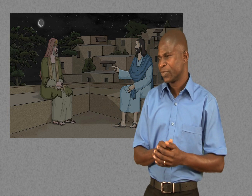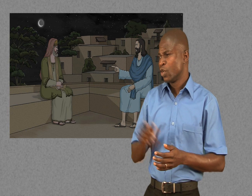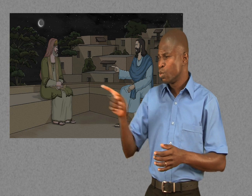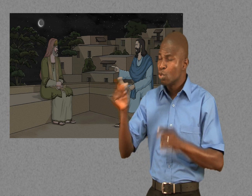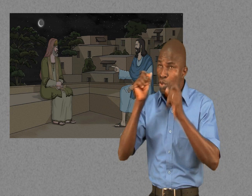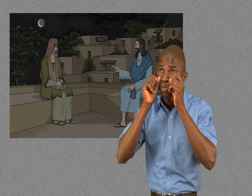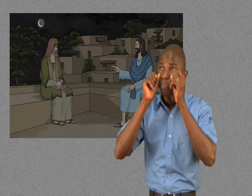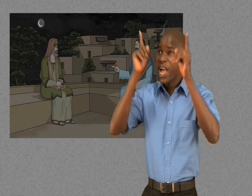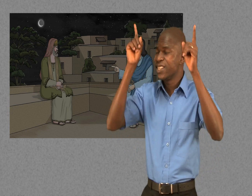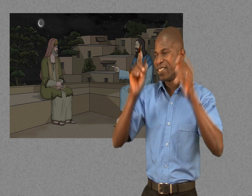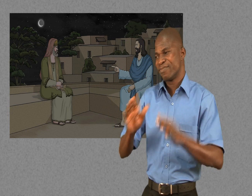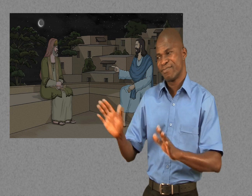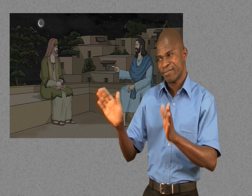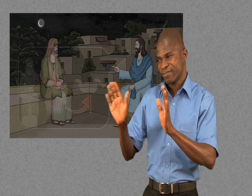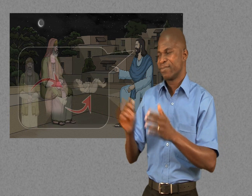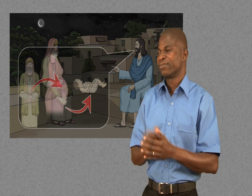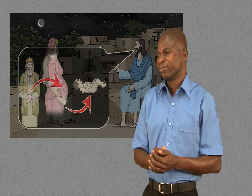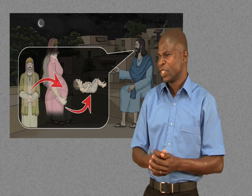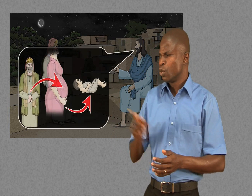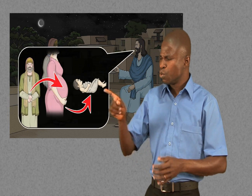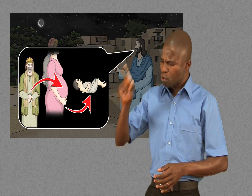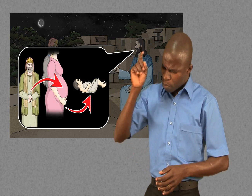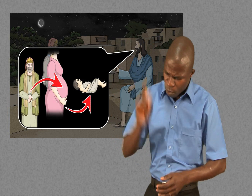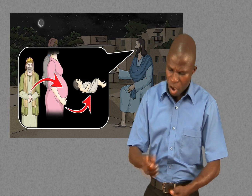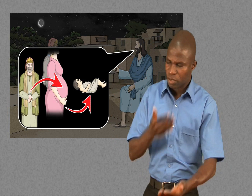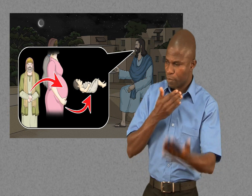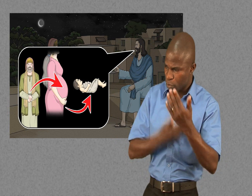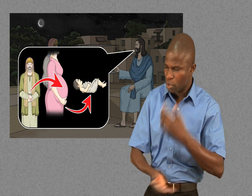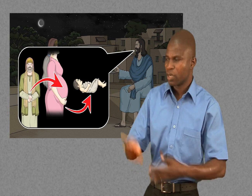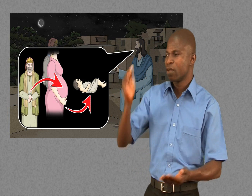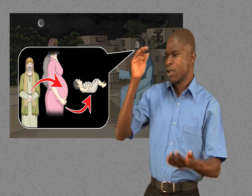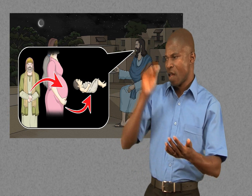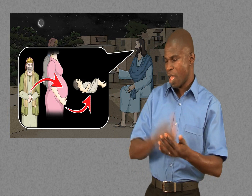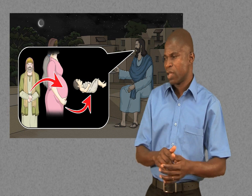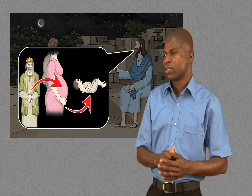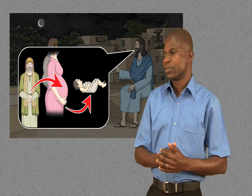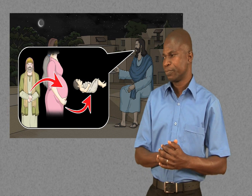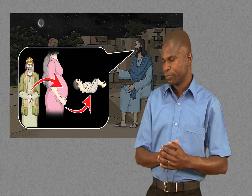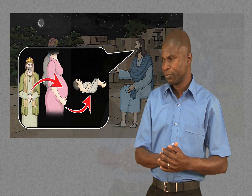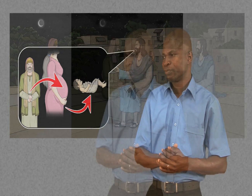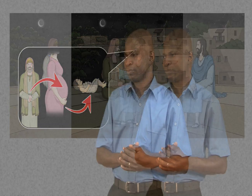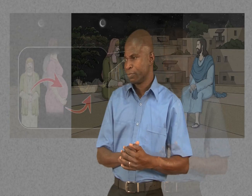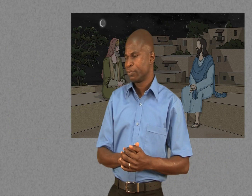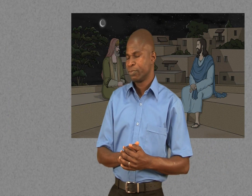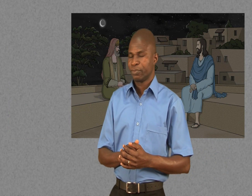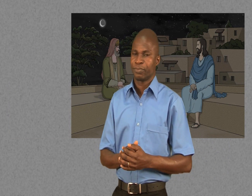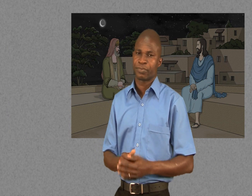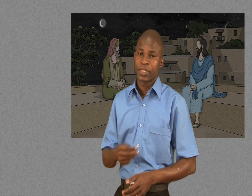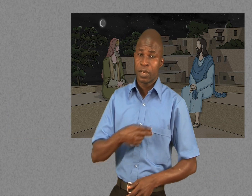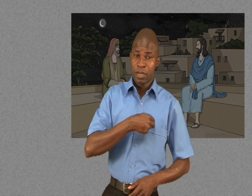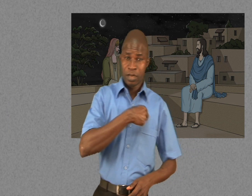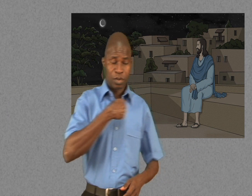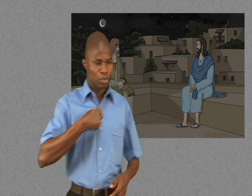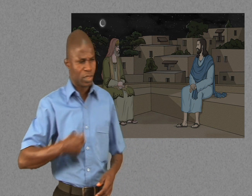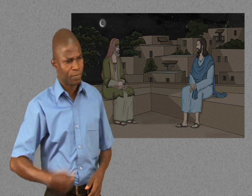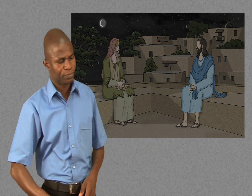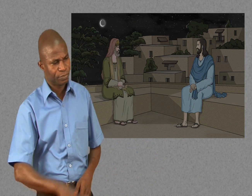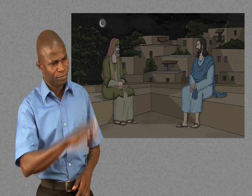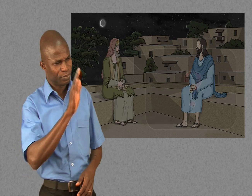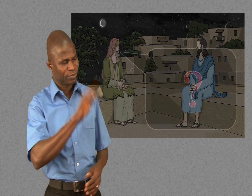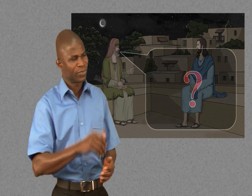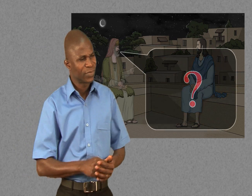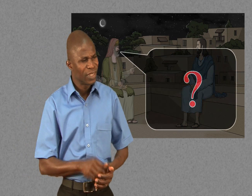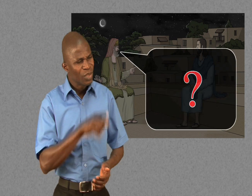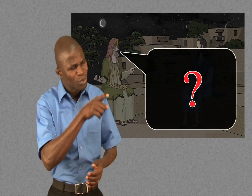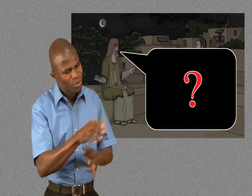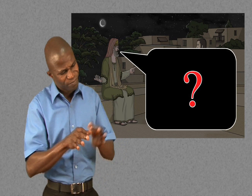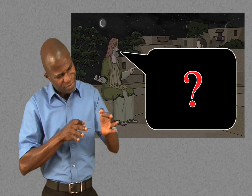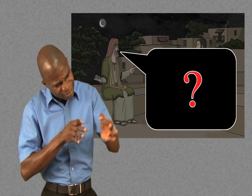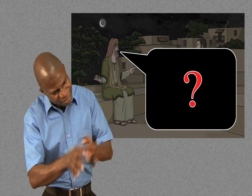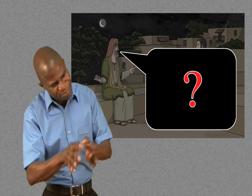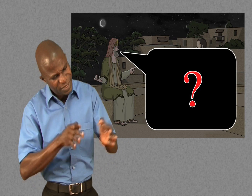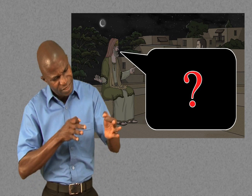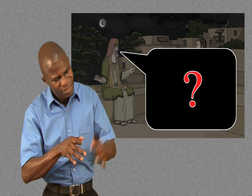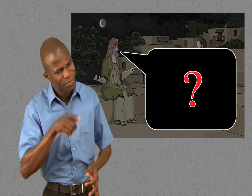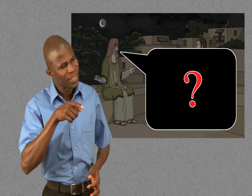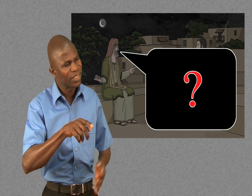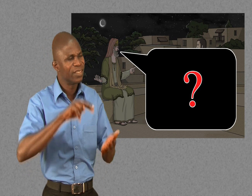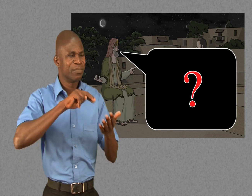So it is with everyone born of the Spirit.”